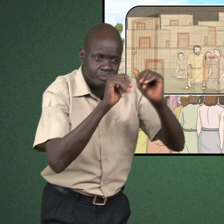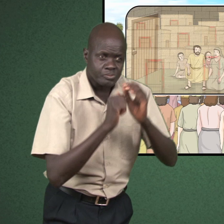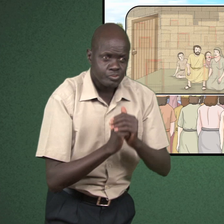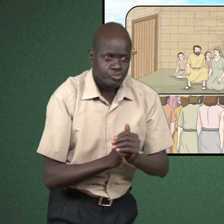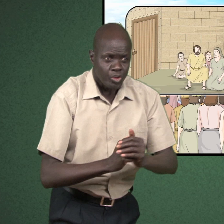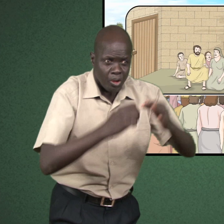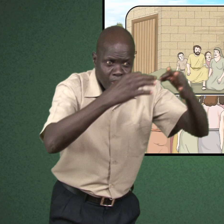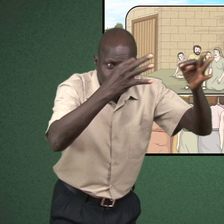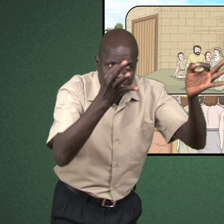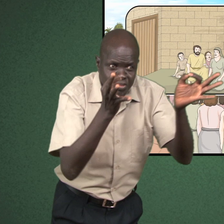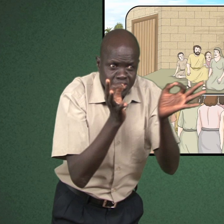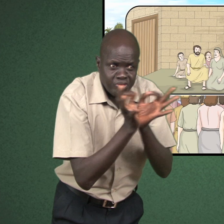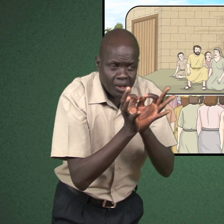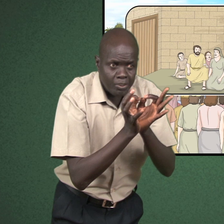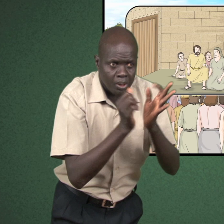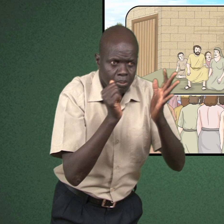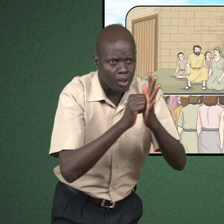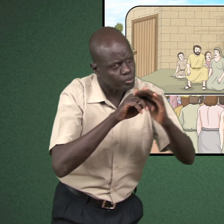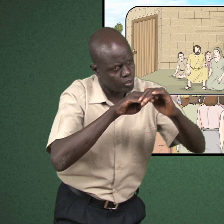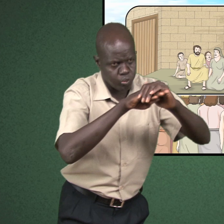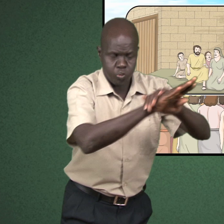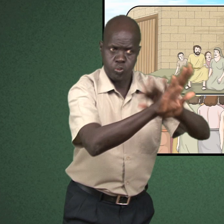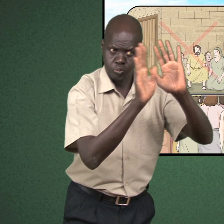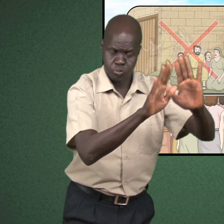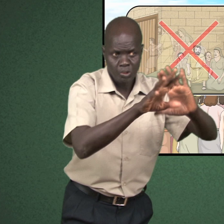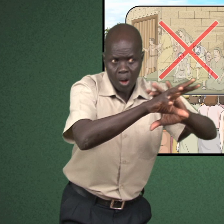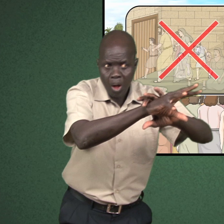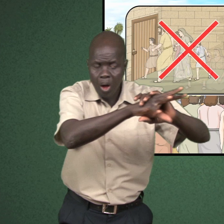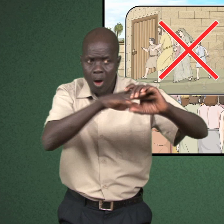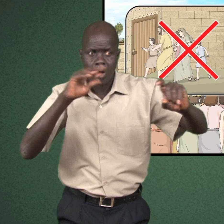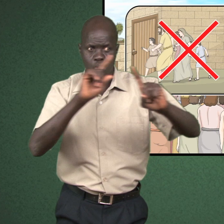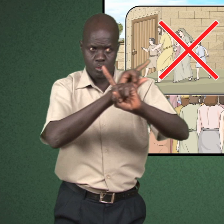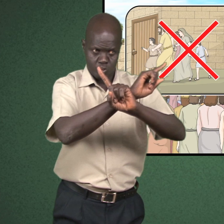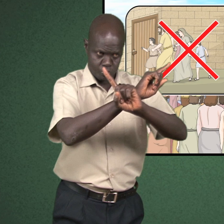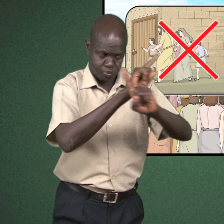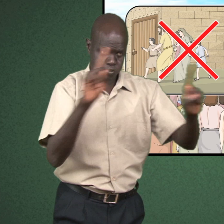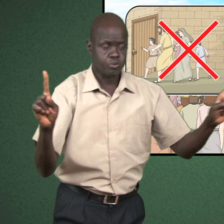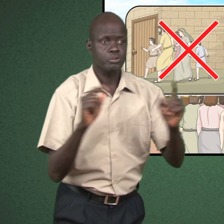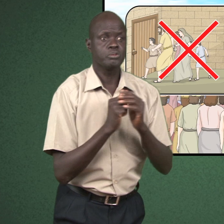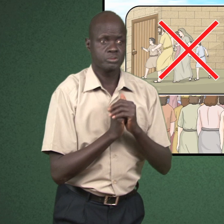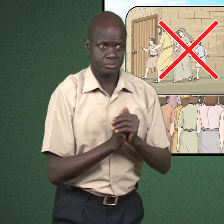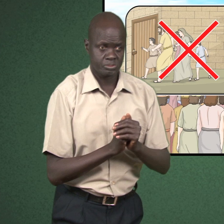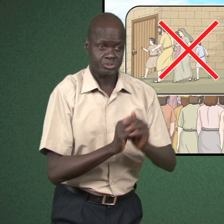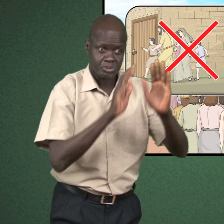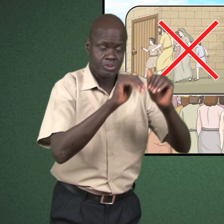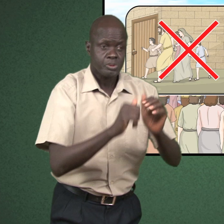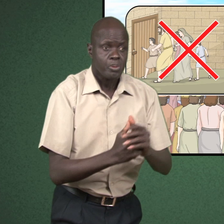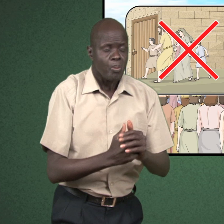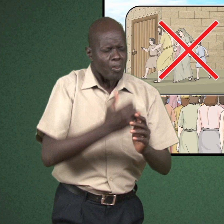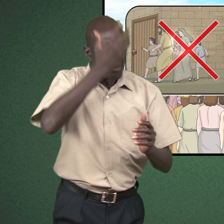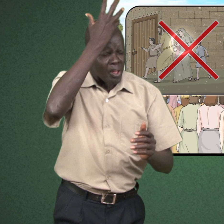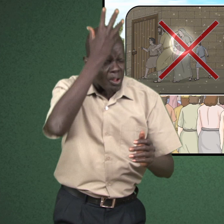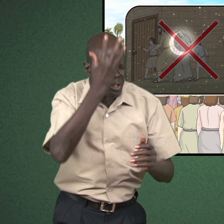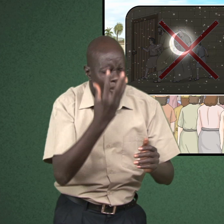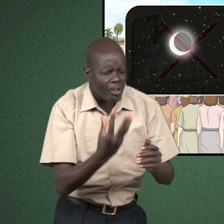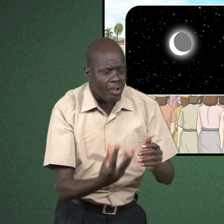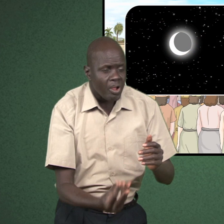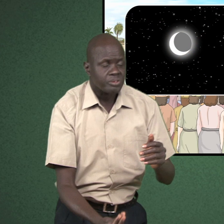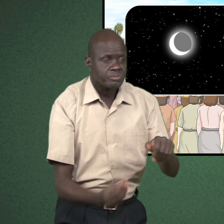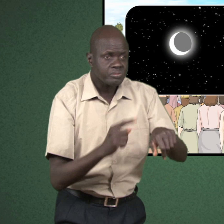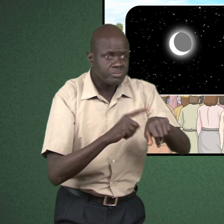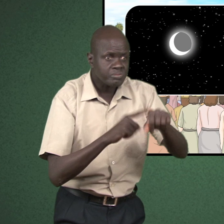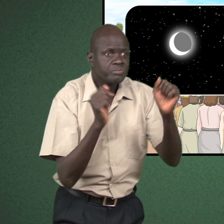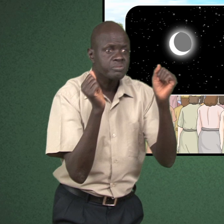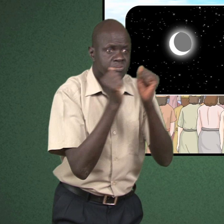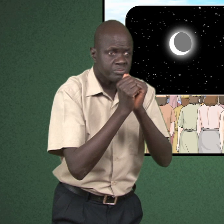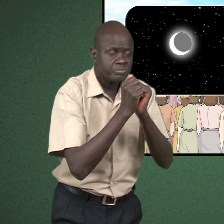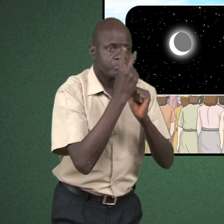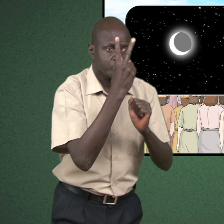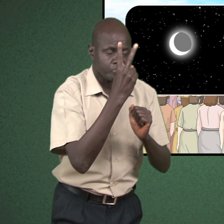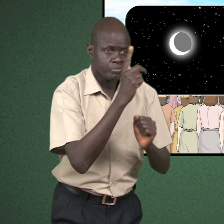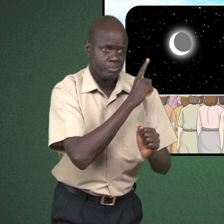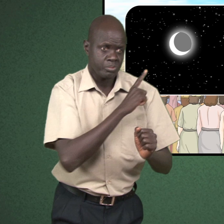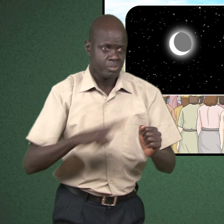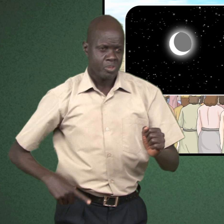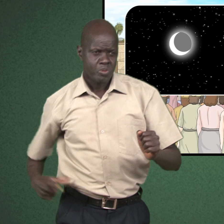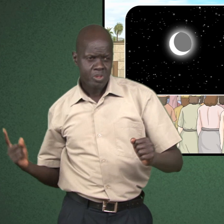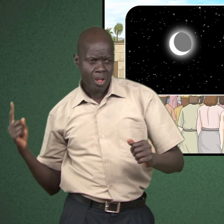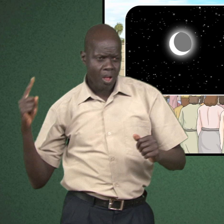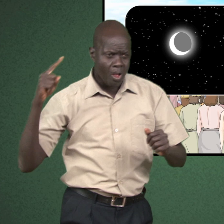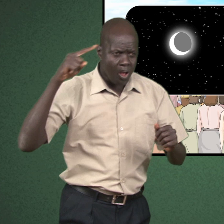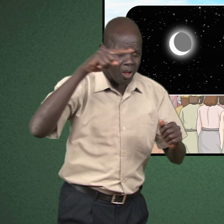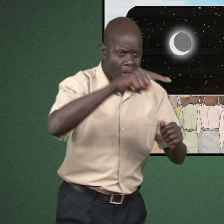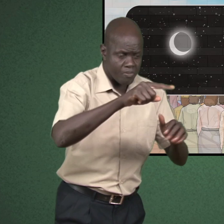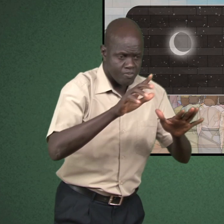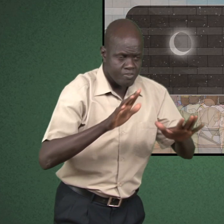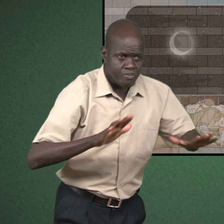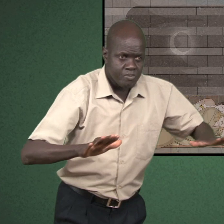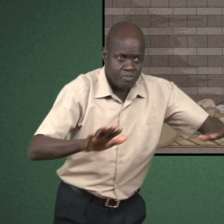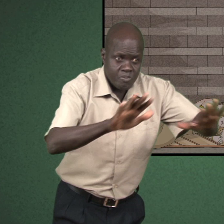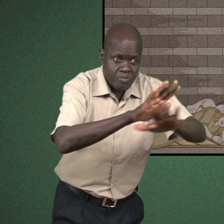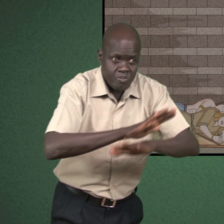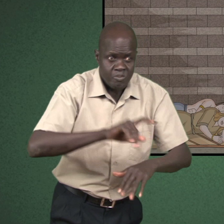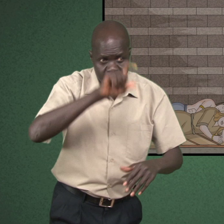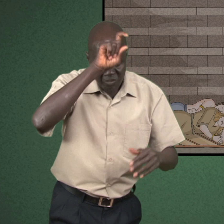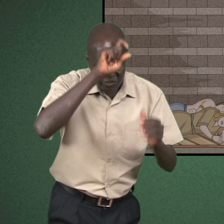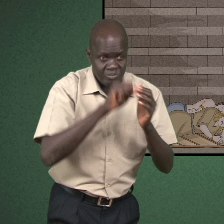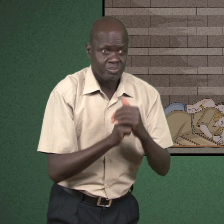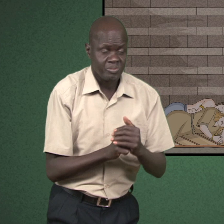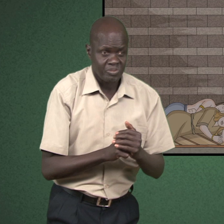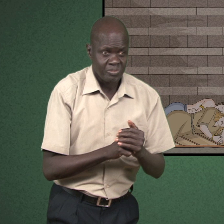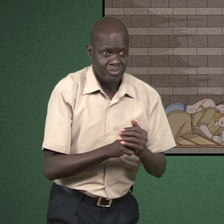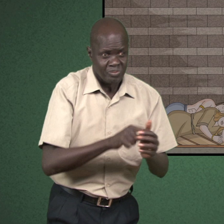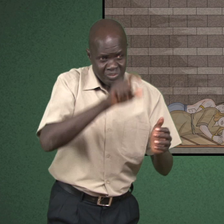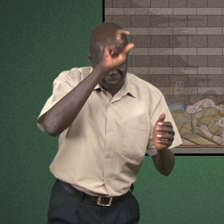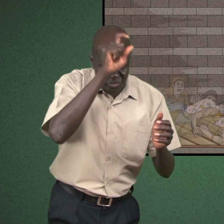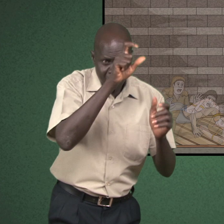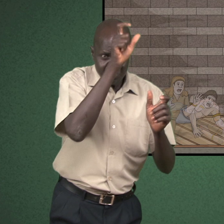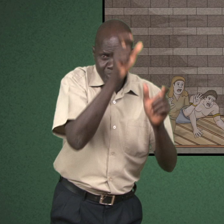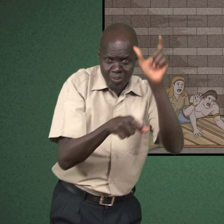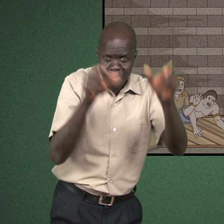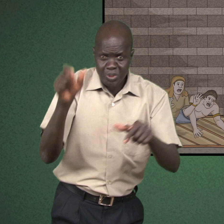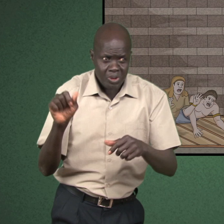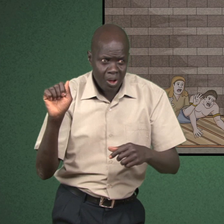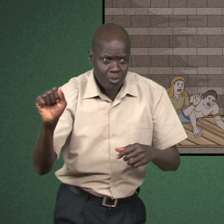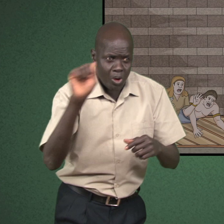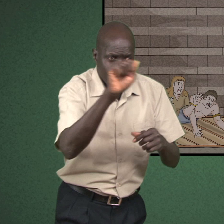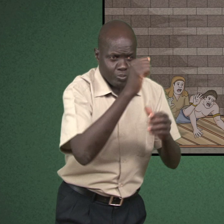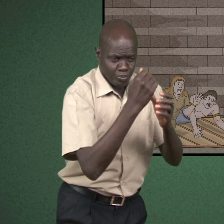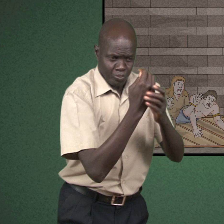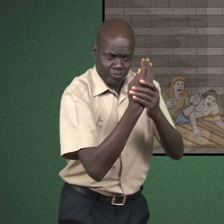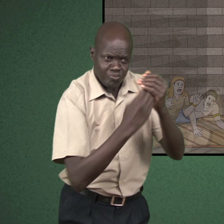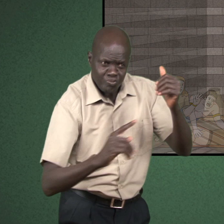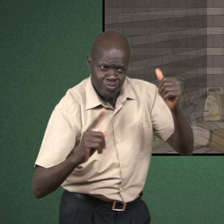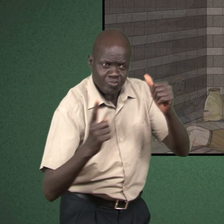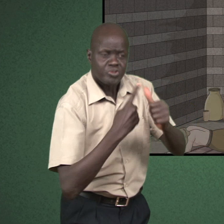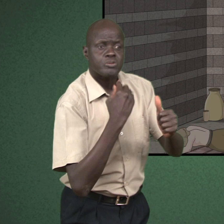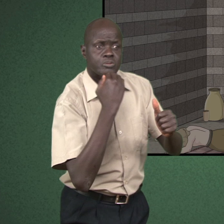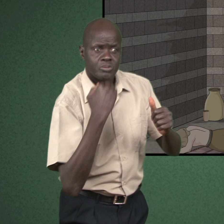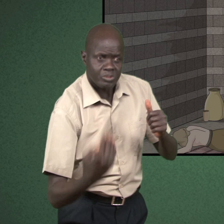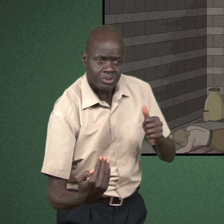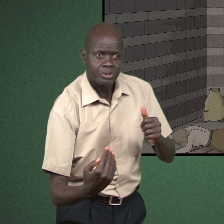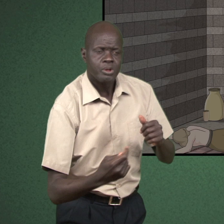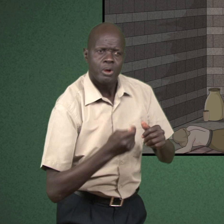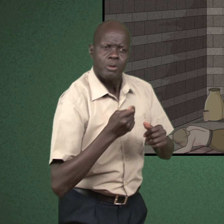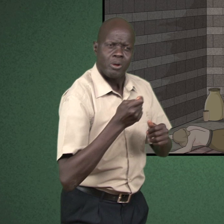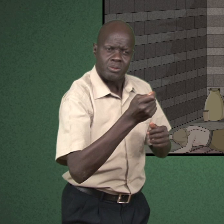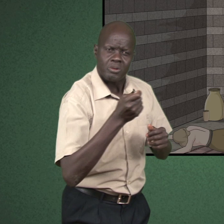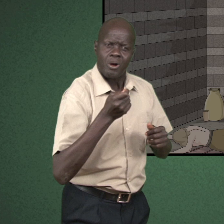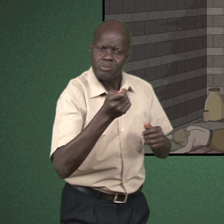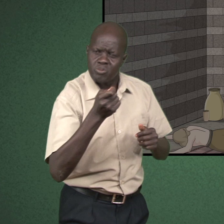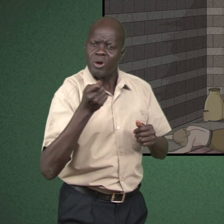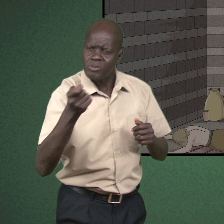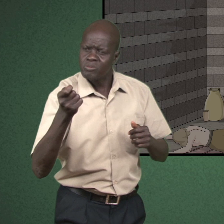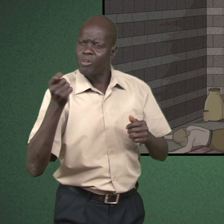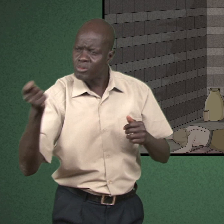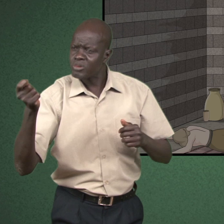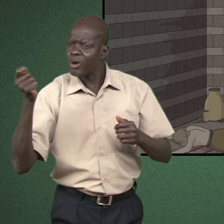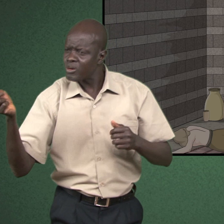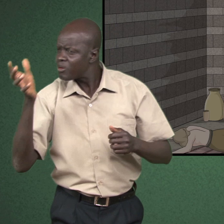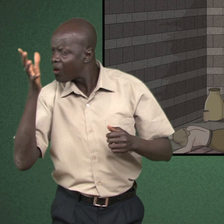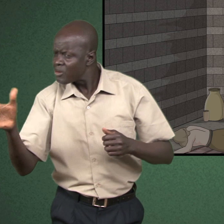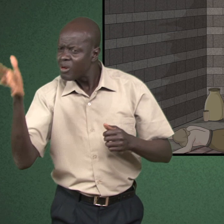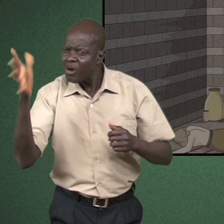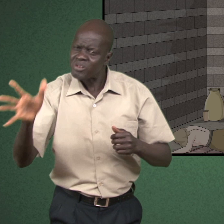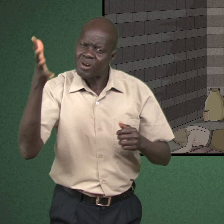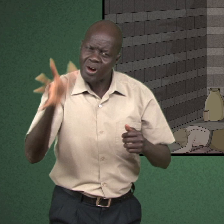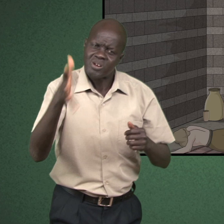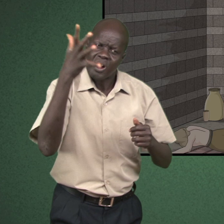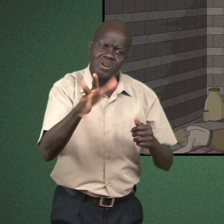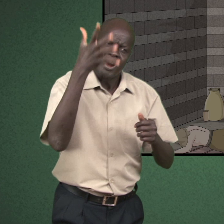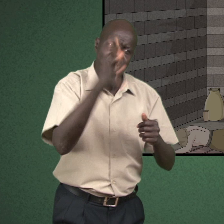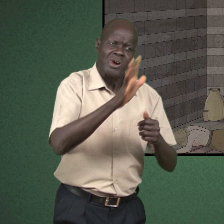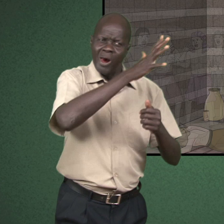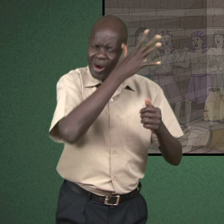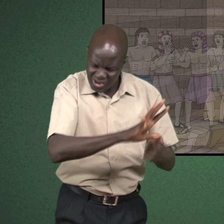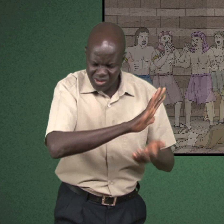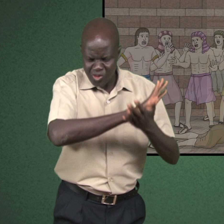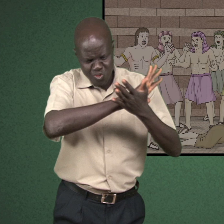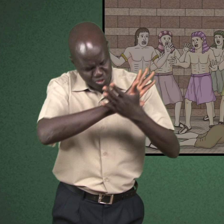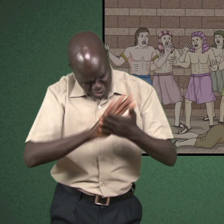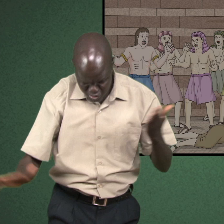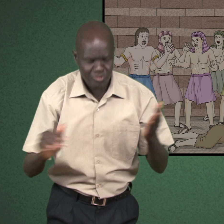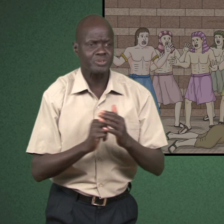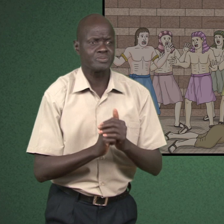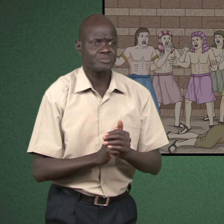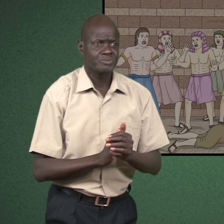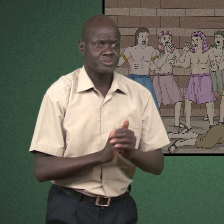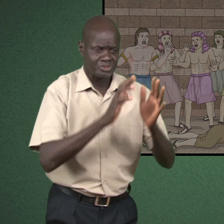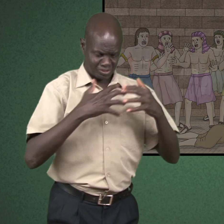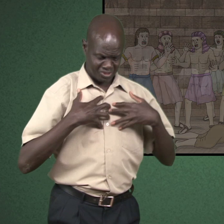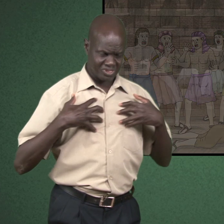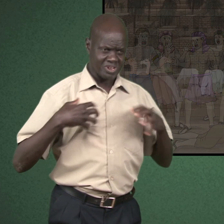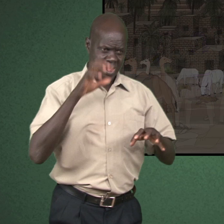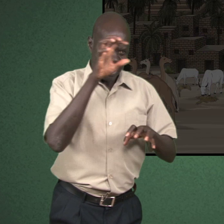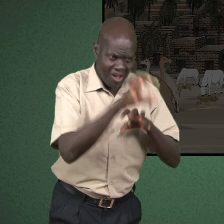When the LORD passes through to strike down the Egyptians, He will see the blood on the top and sides of the doorframe and will pass over that doorway;